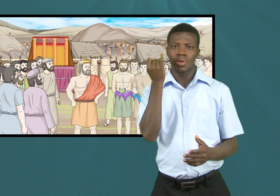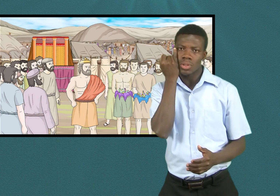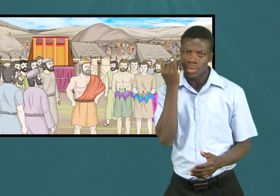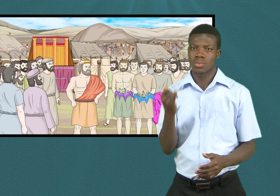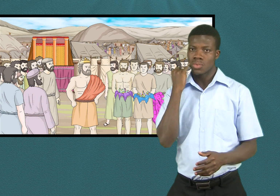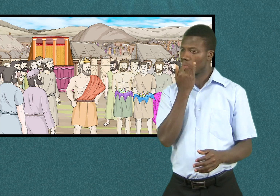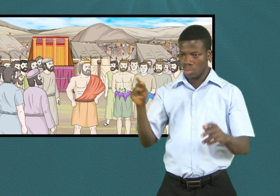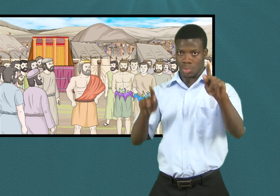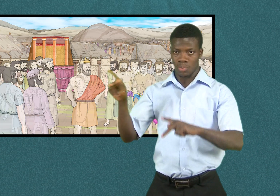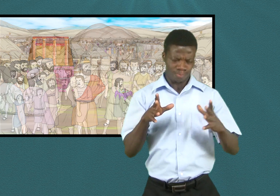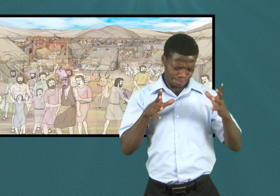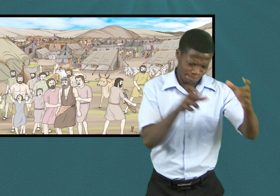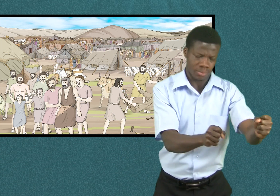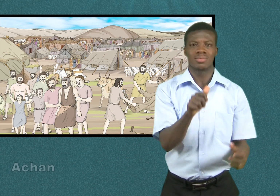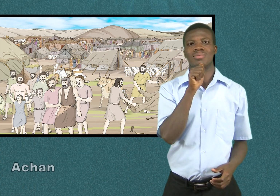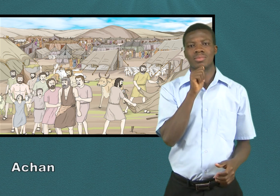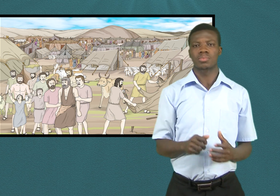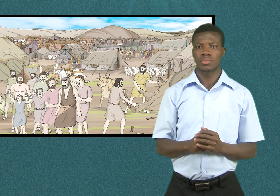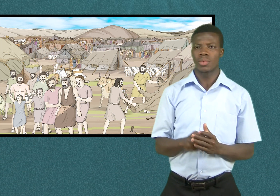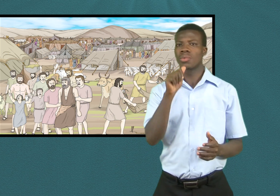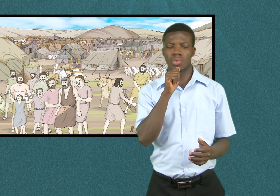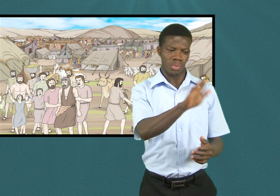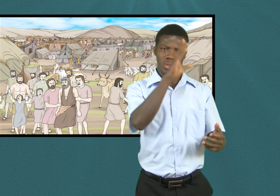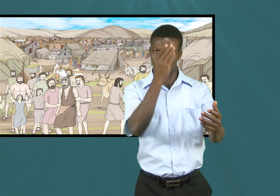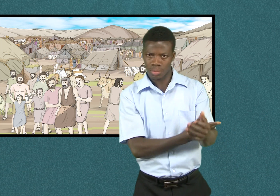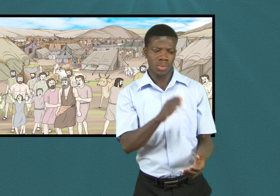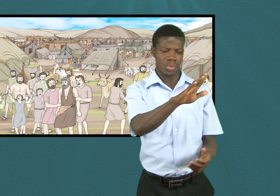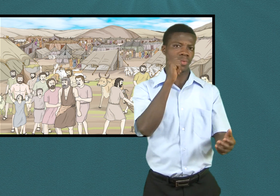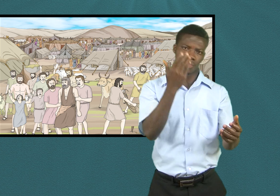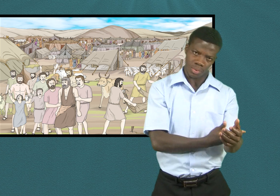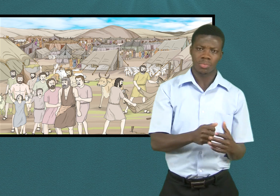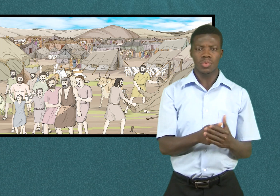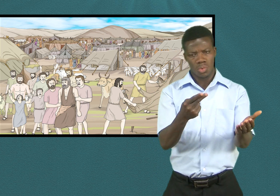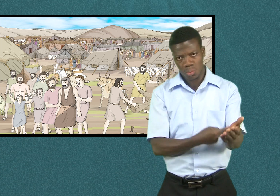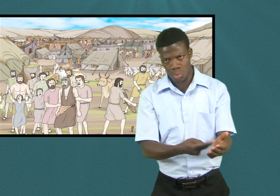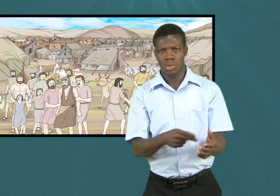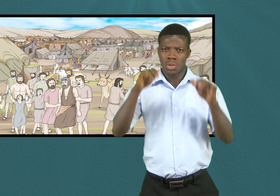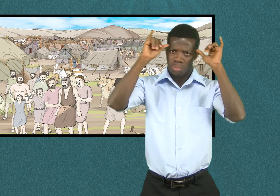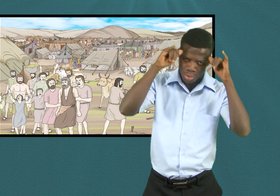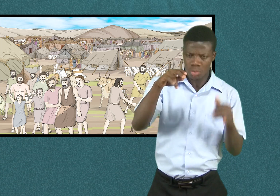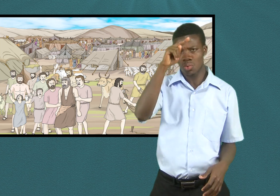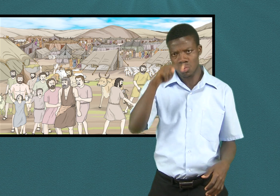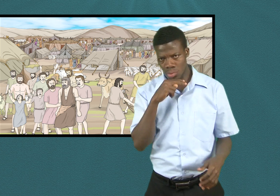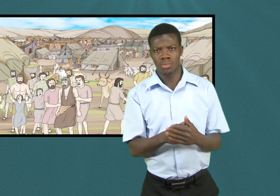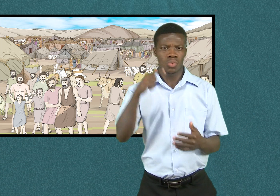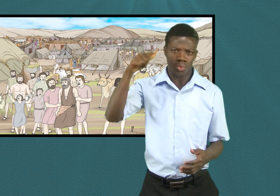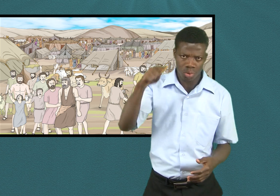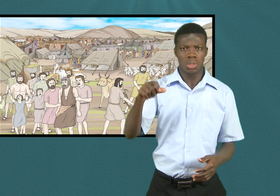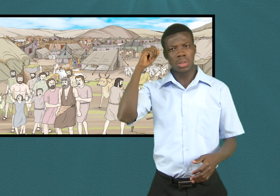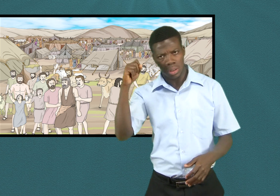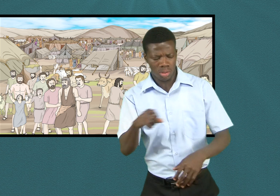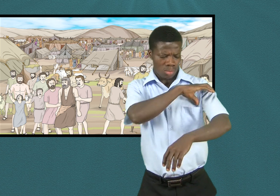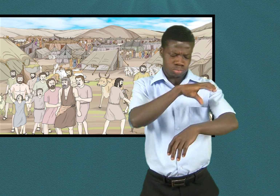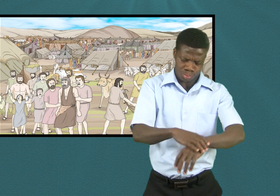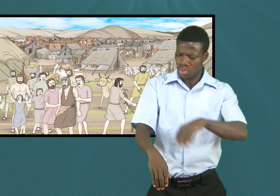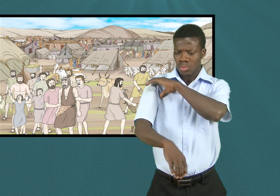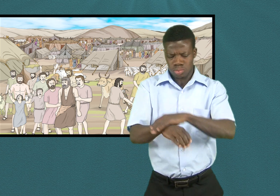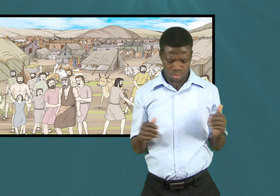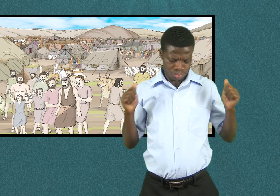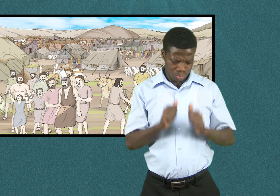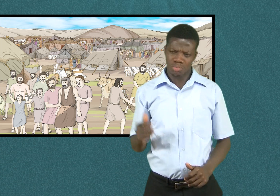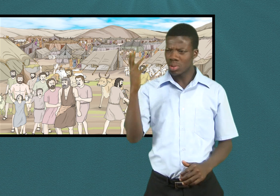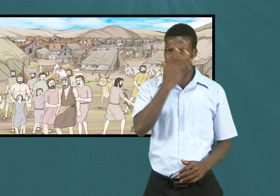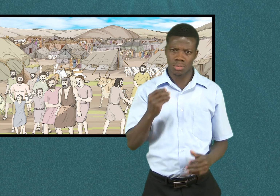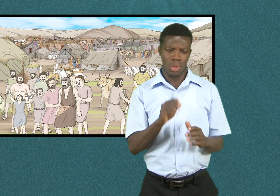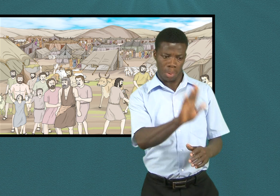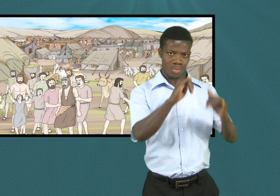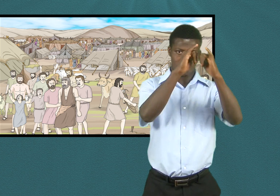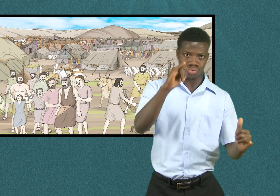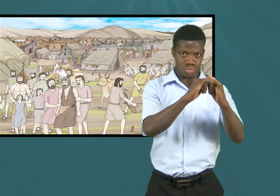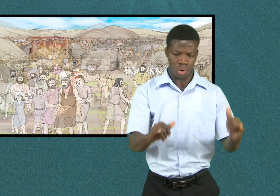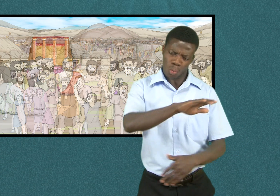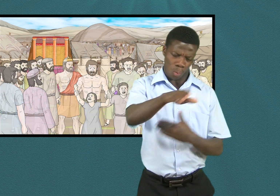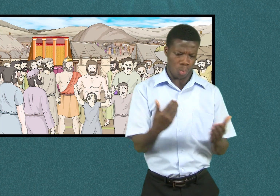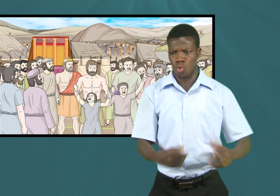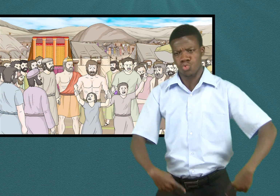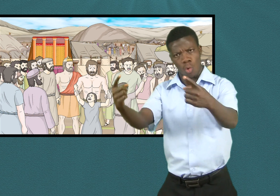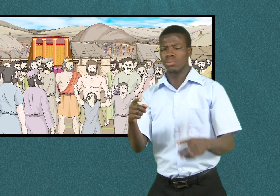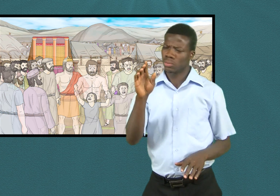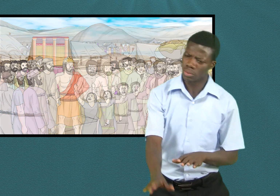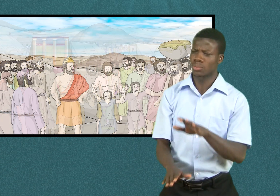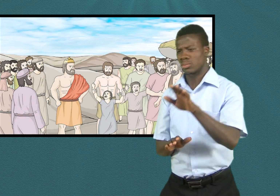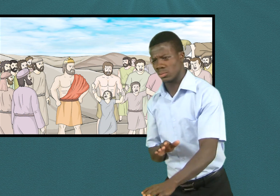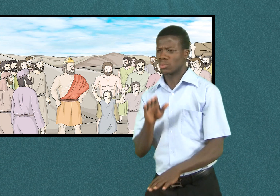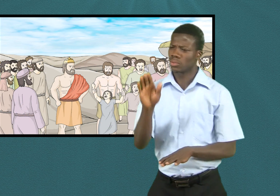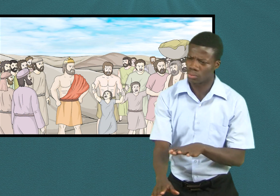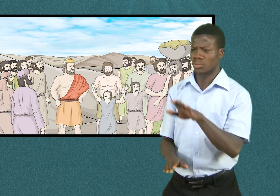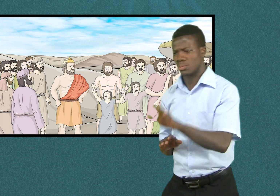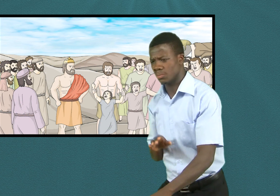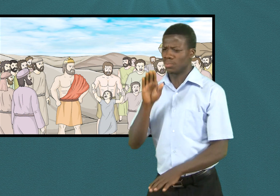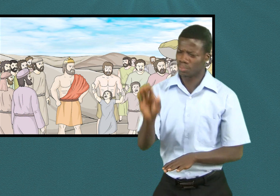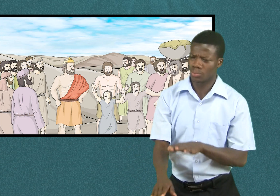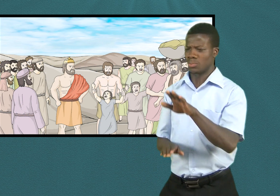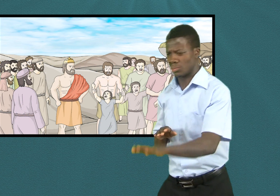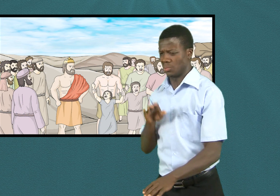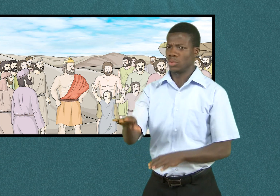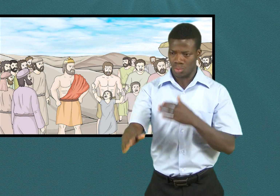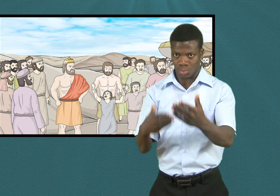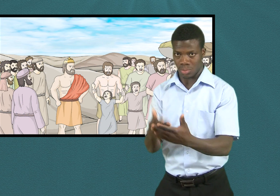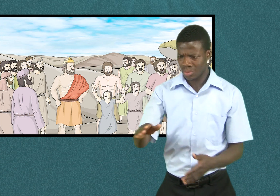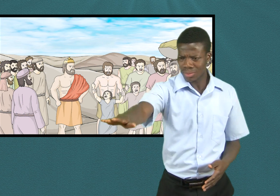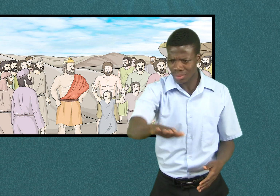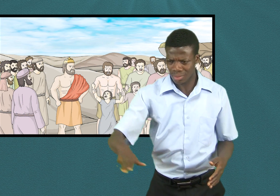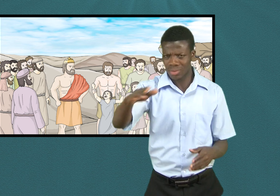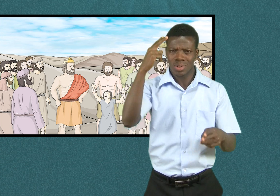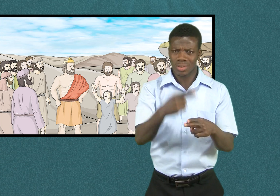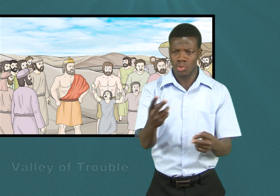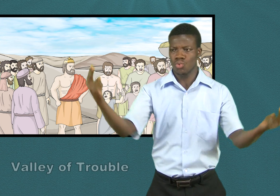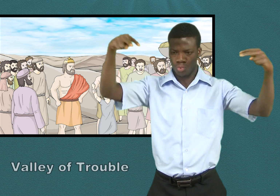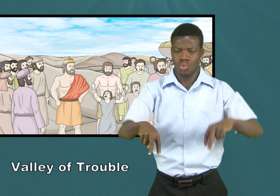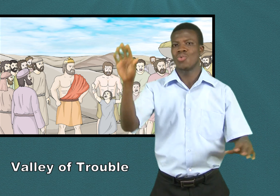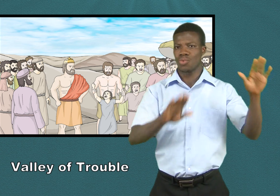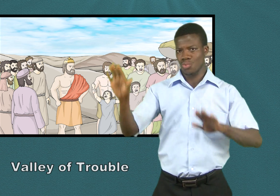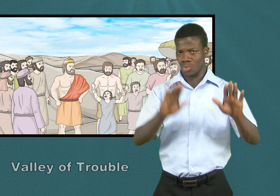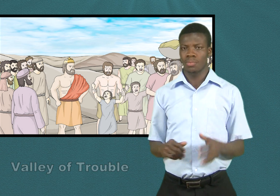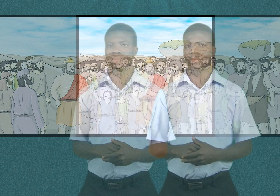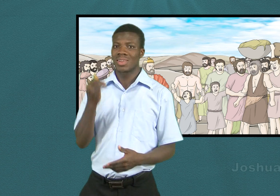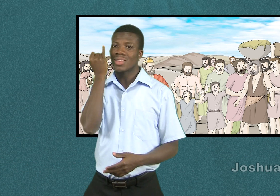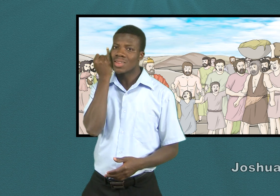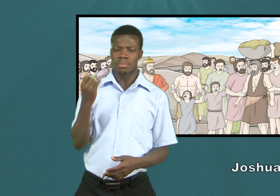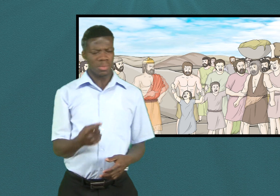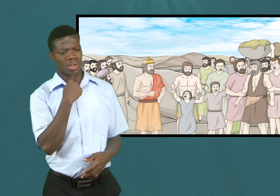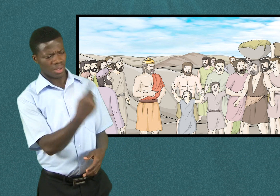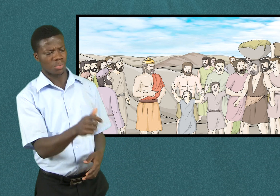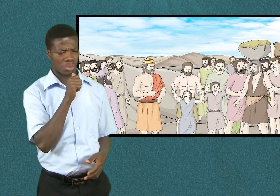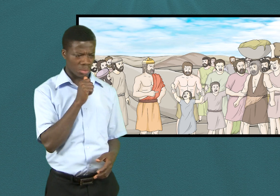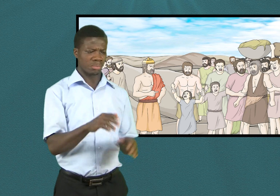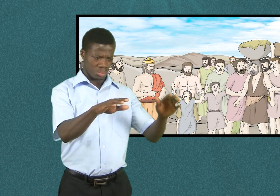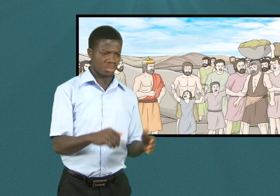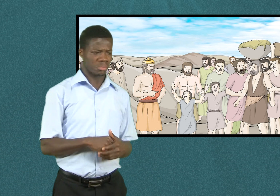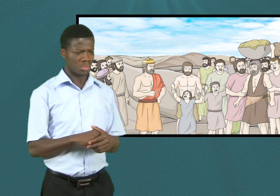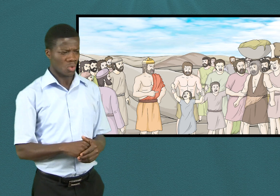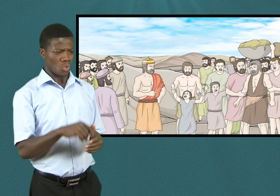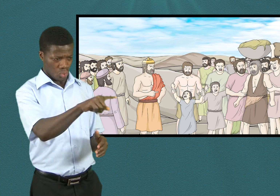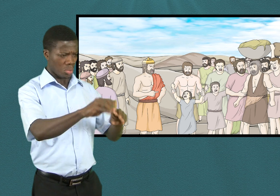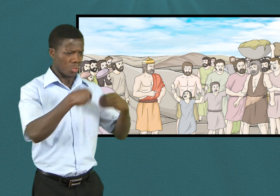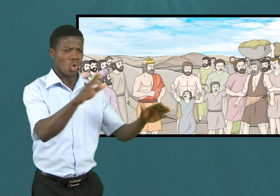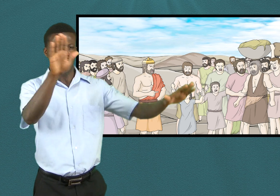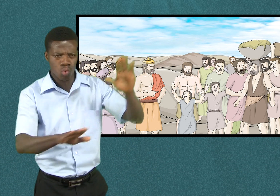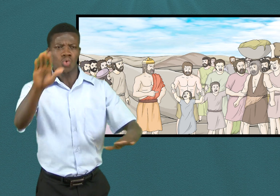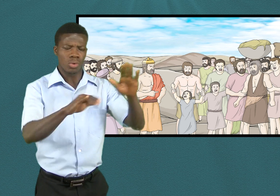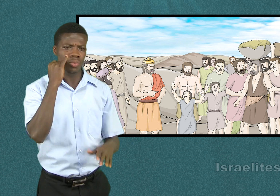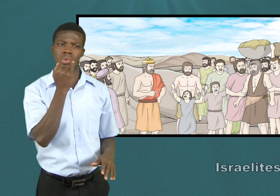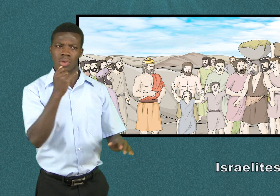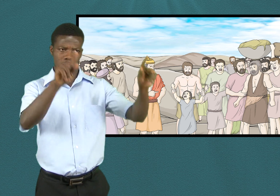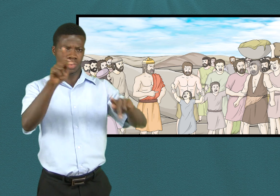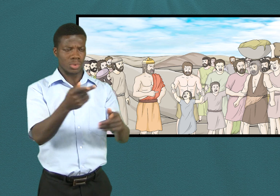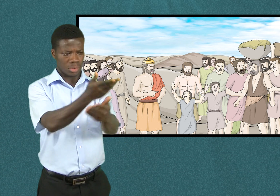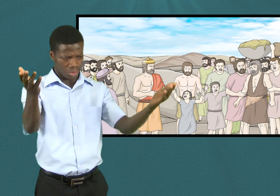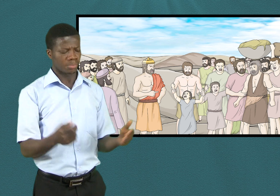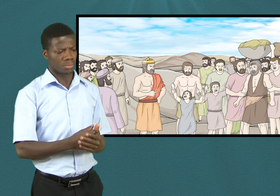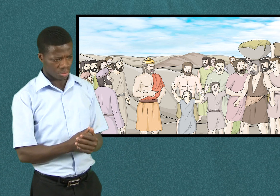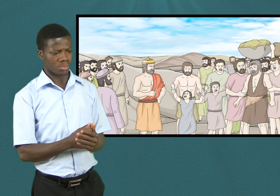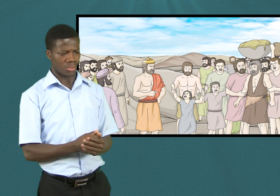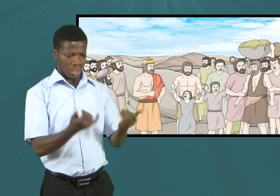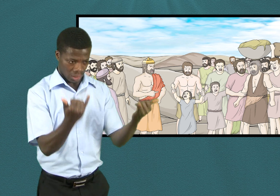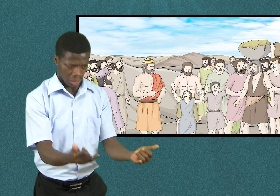Then Joshua, together with all Israel, took Achan son of Zerah, the silver, the cloak, the bar of gold, his sons and daughters, his oxen and donkeys and sheep, his tent, and everything else he owned, and brought them to the Valley of Achor.